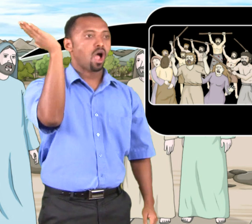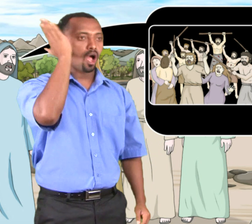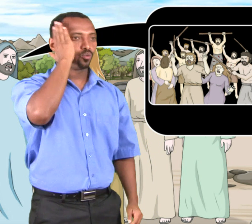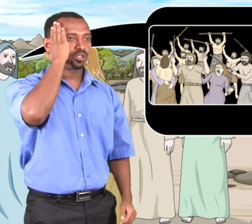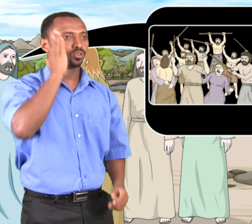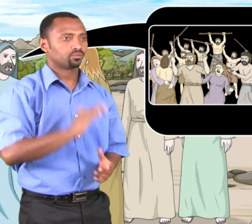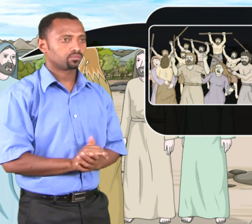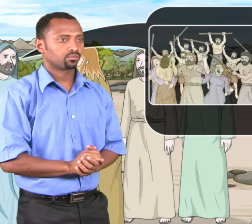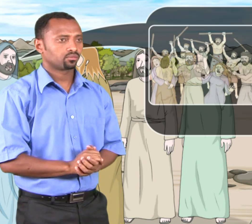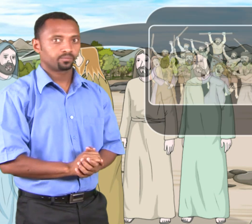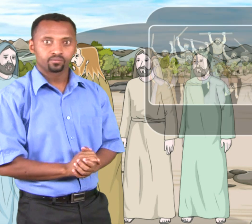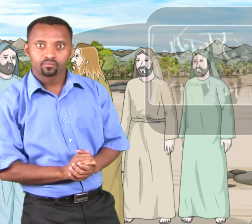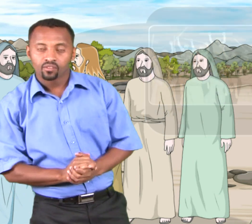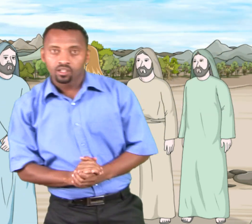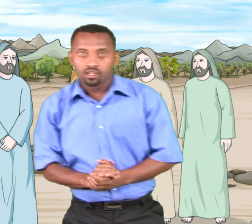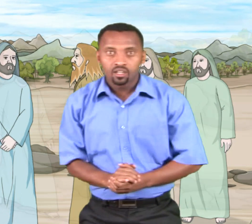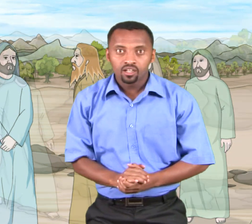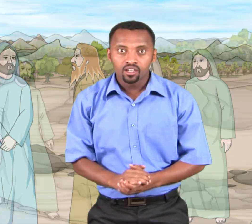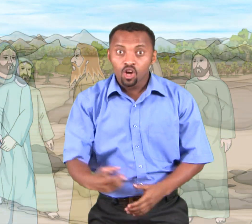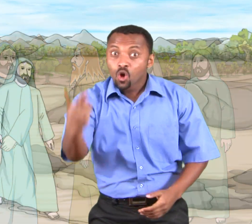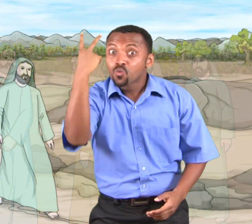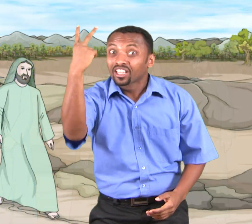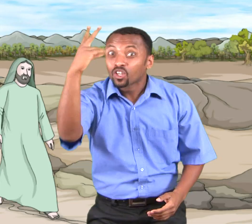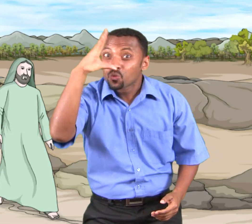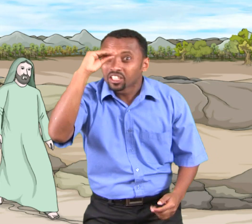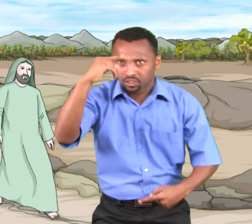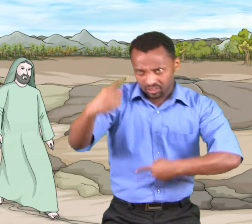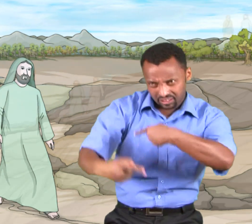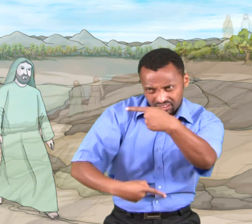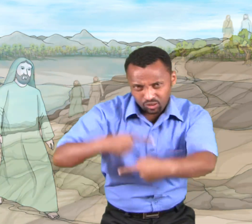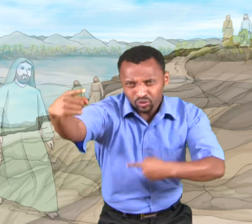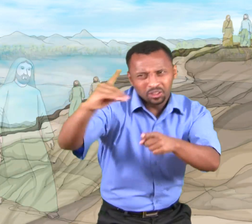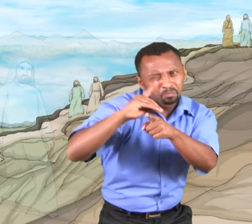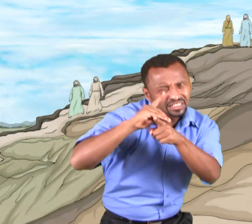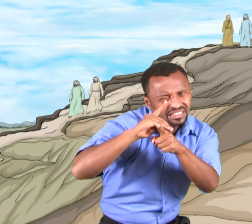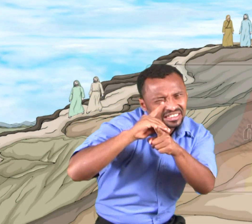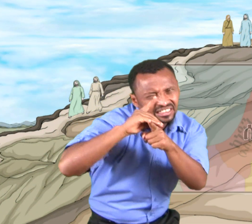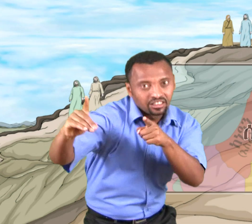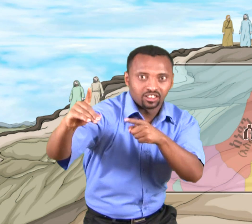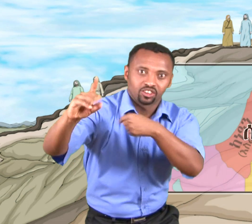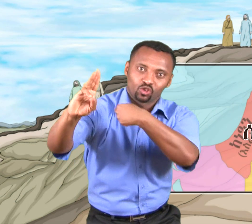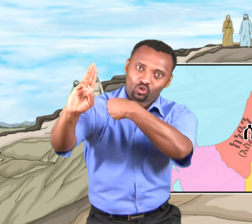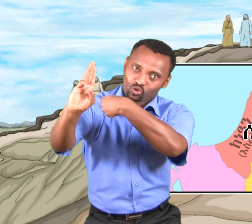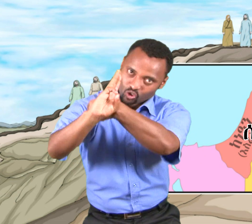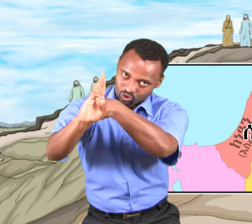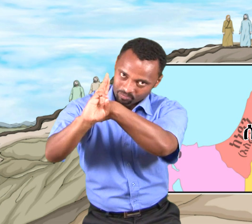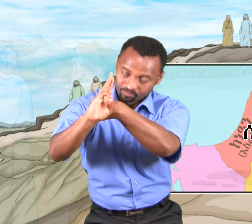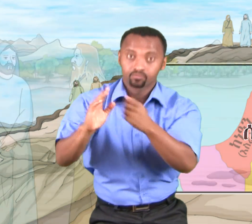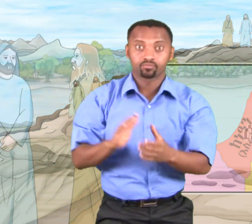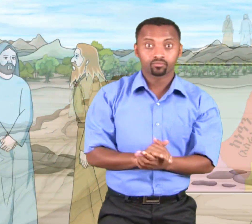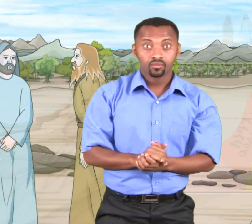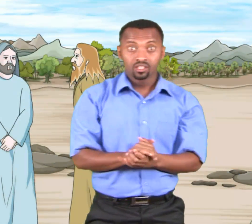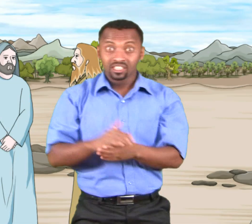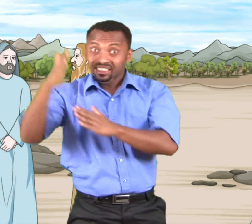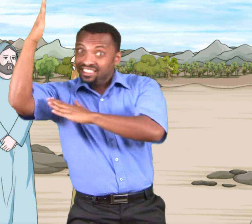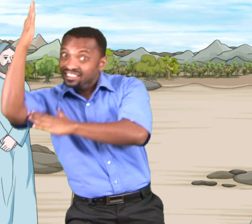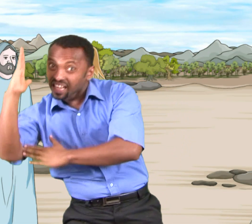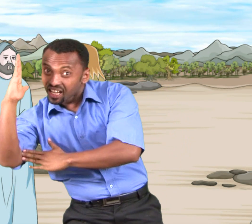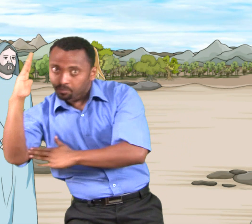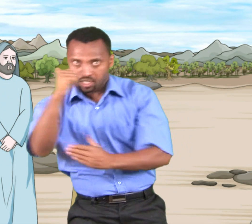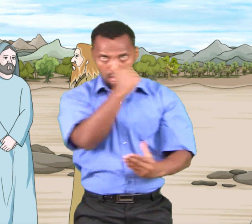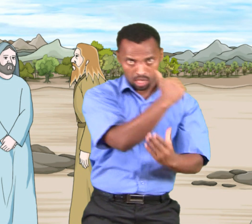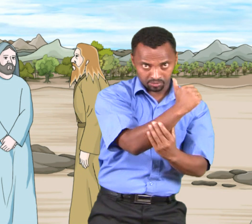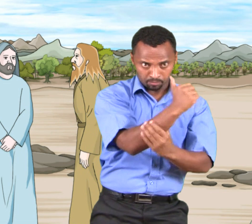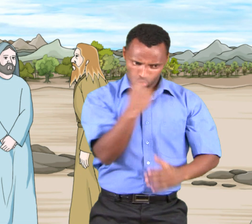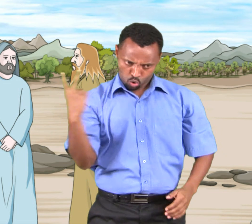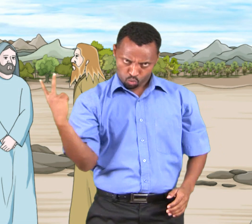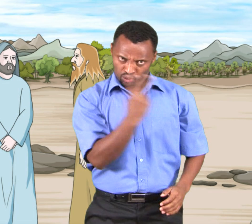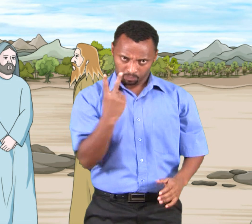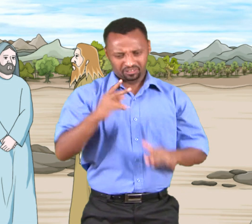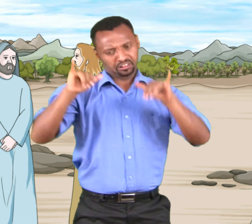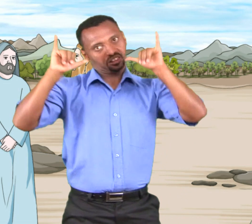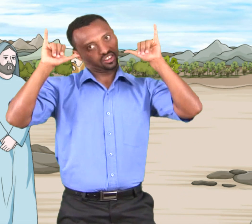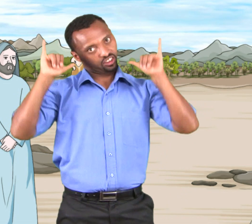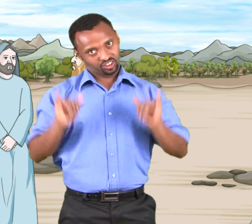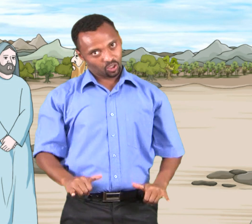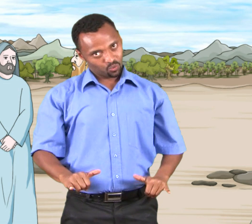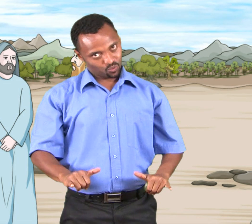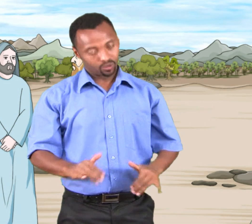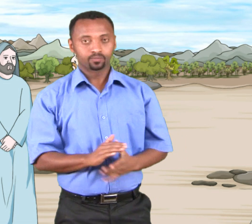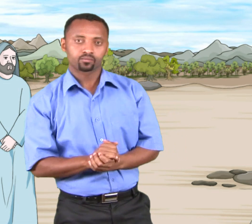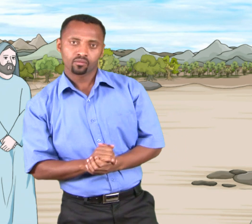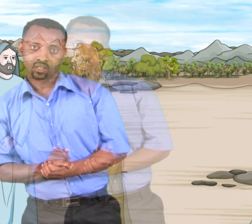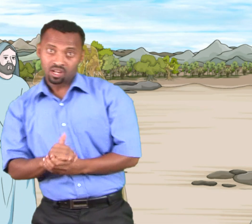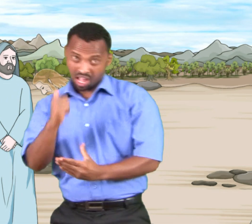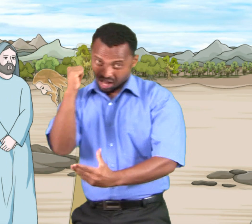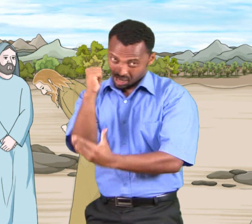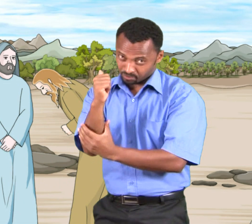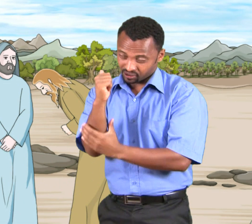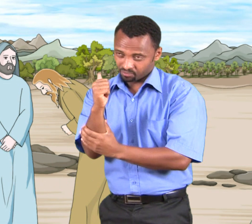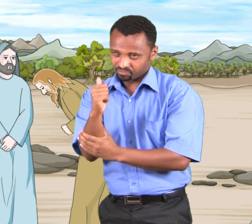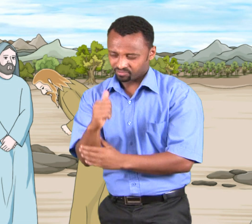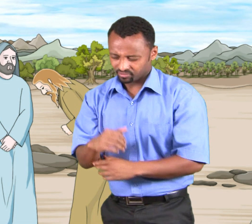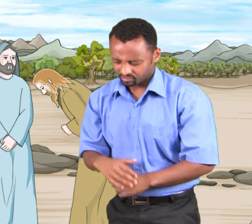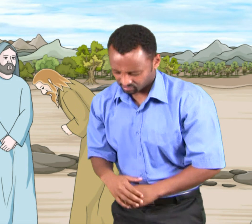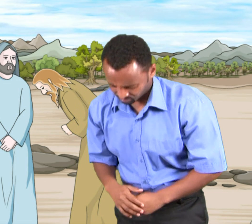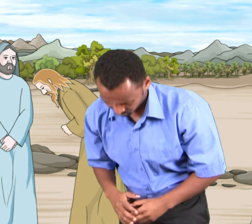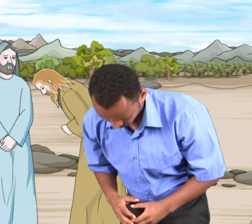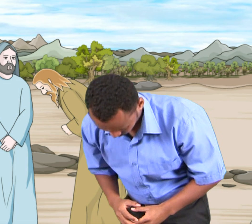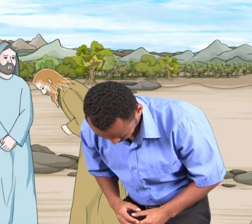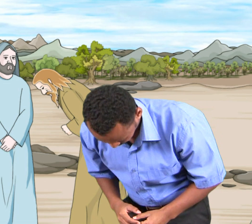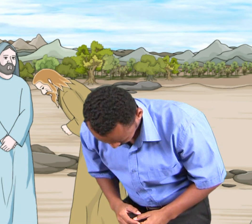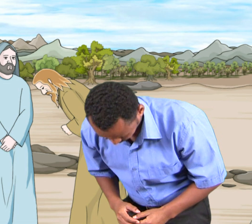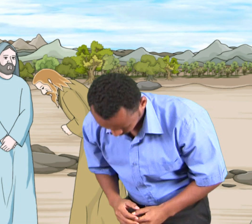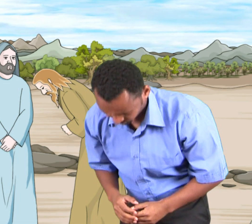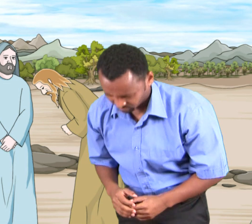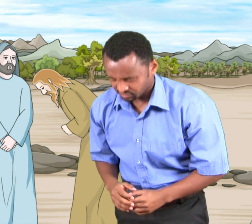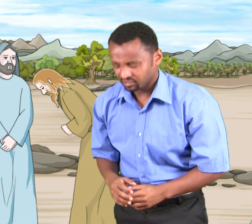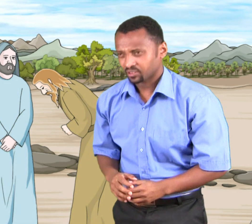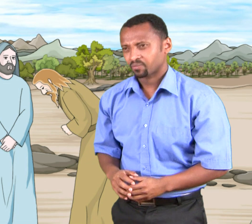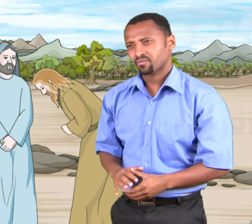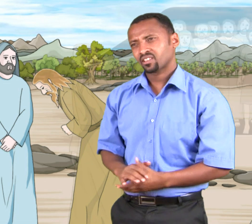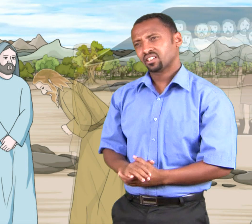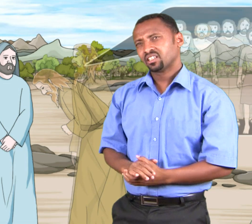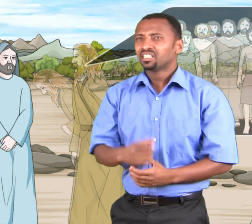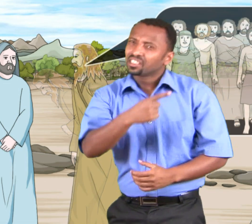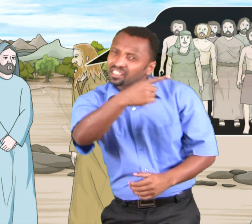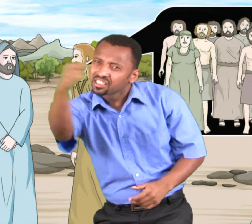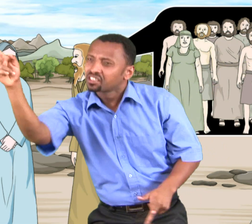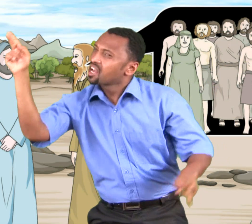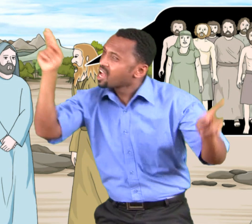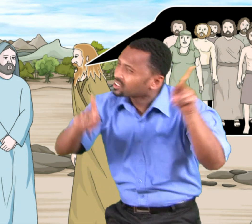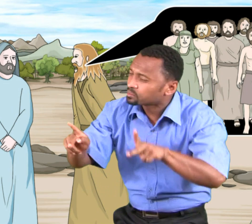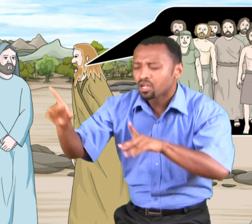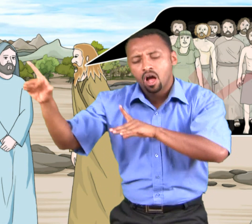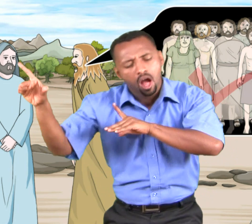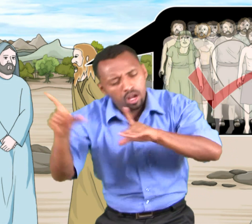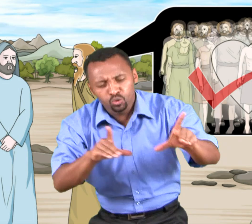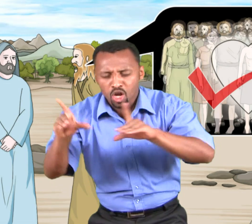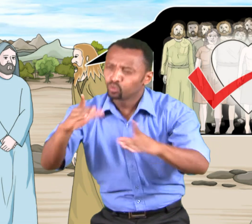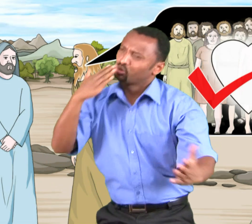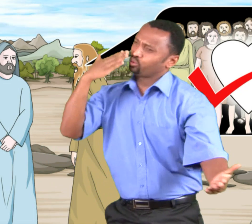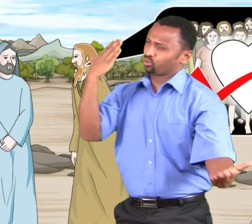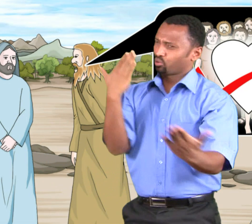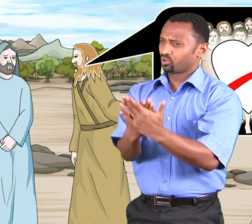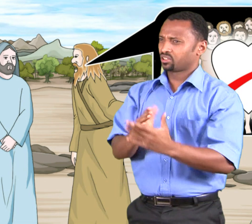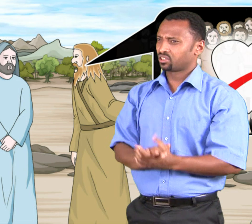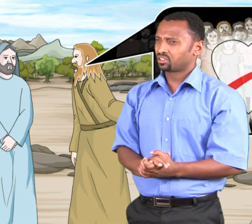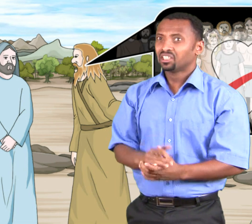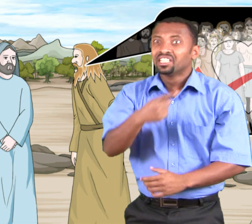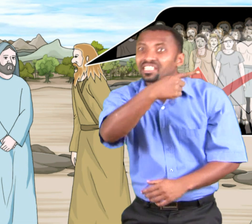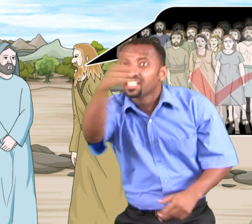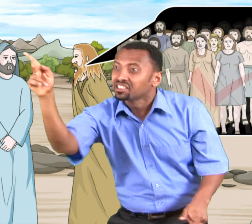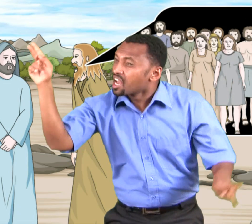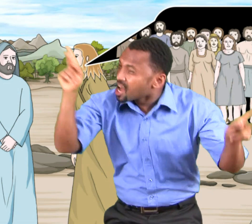And the two men turned away and went toward Sodom, but Abraham remained standing before the LORD.